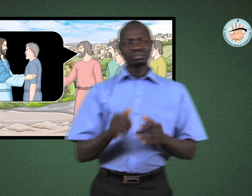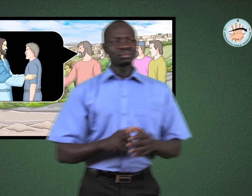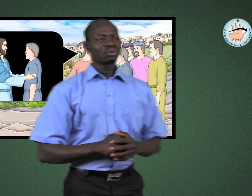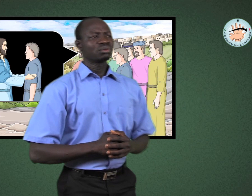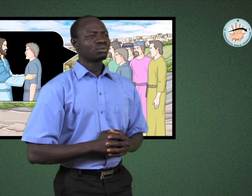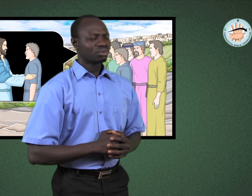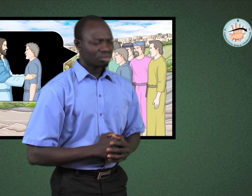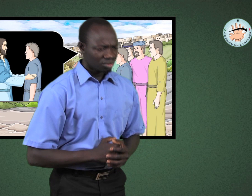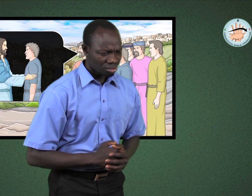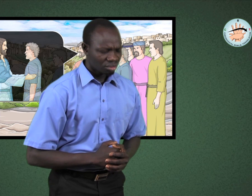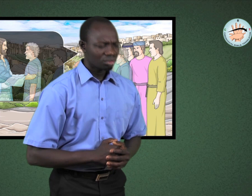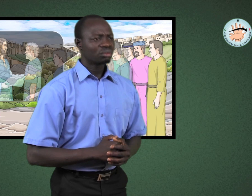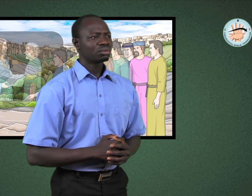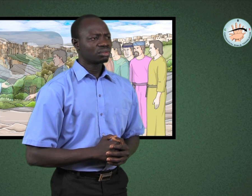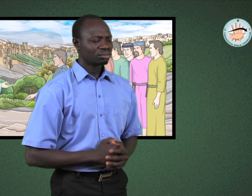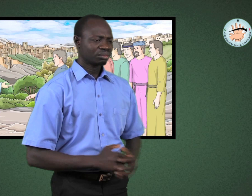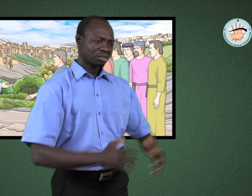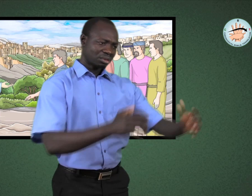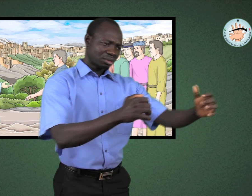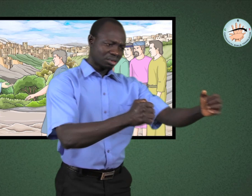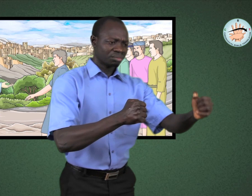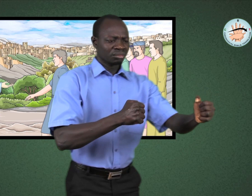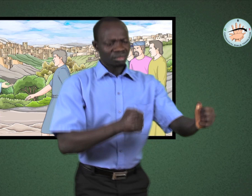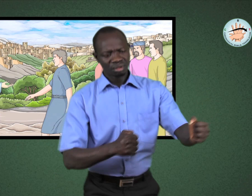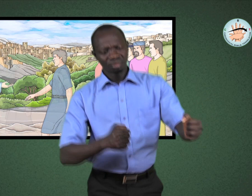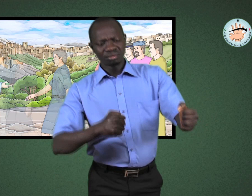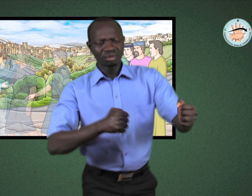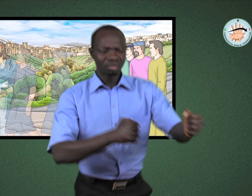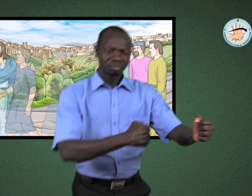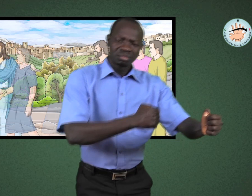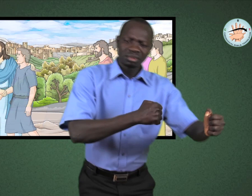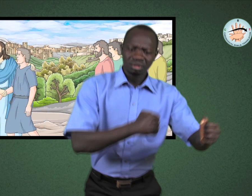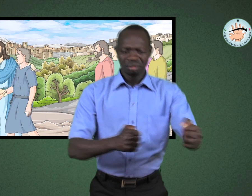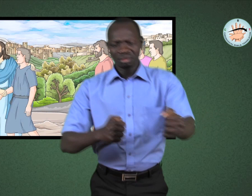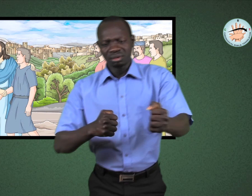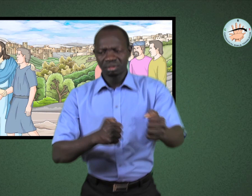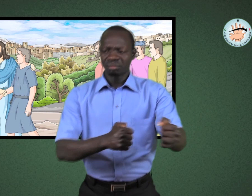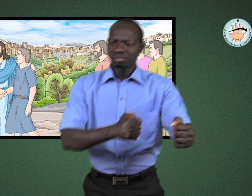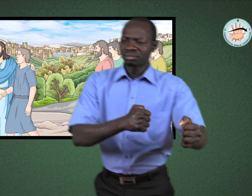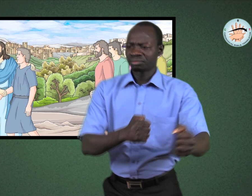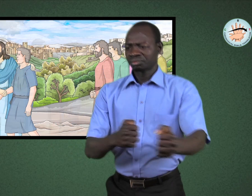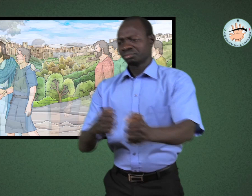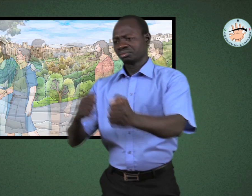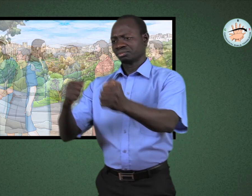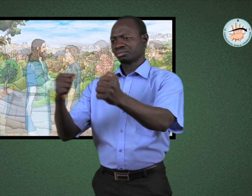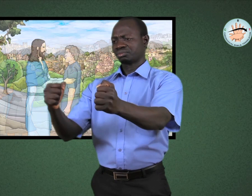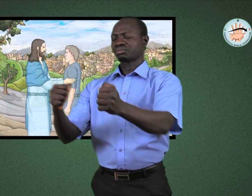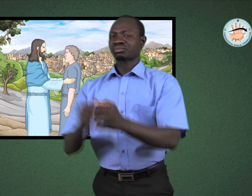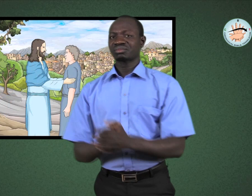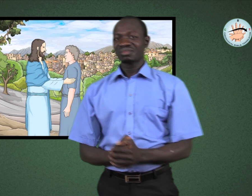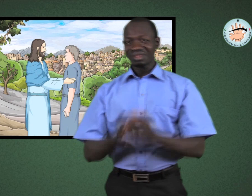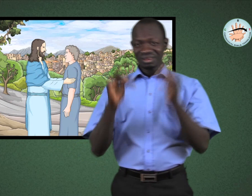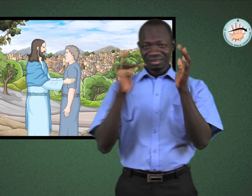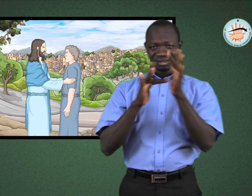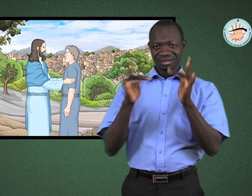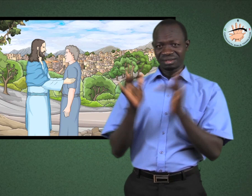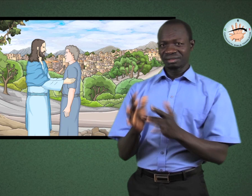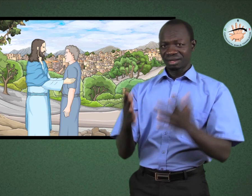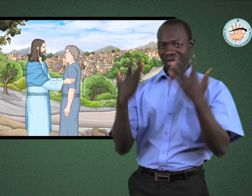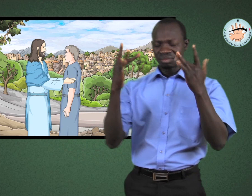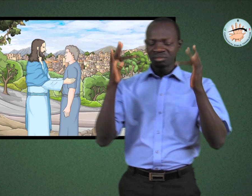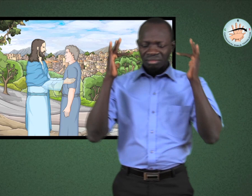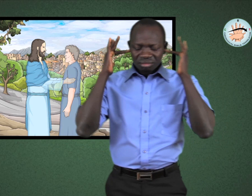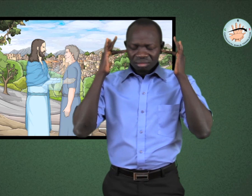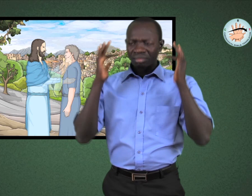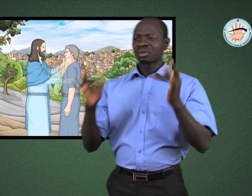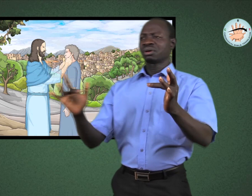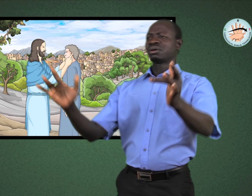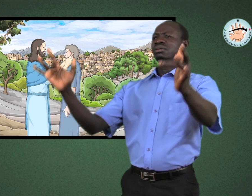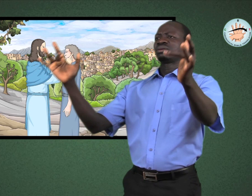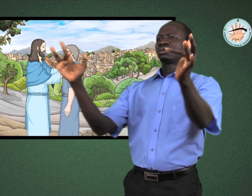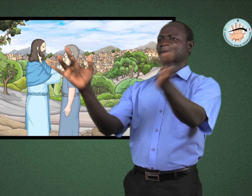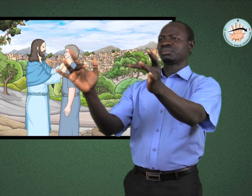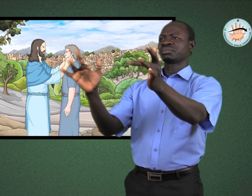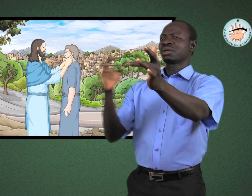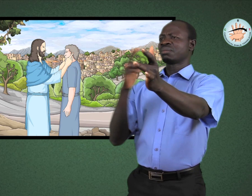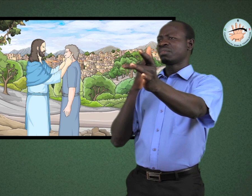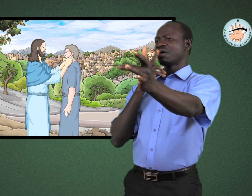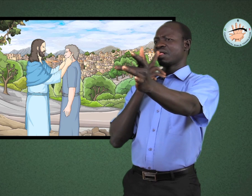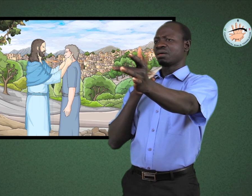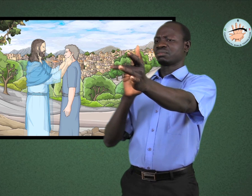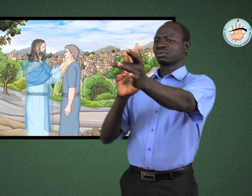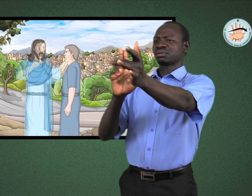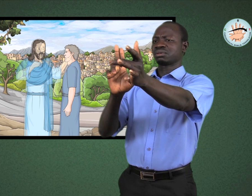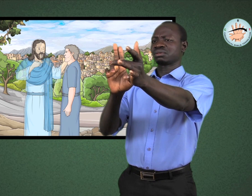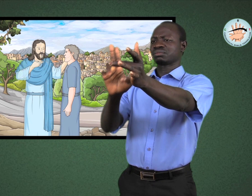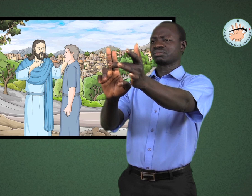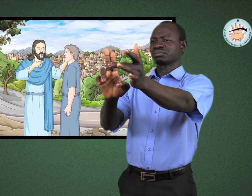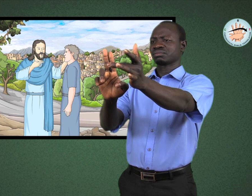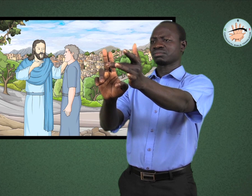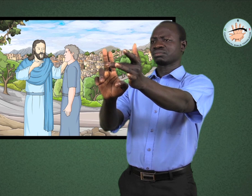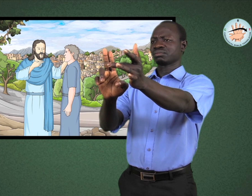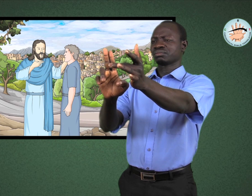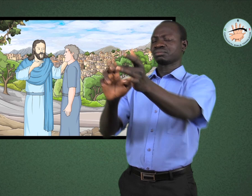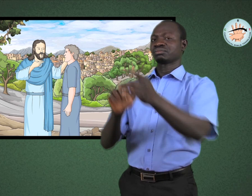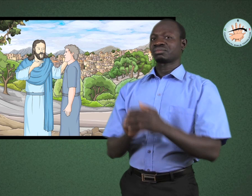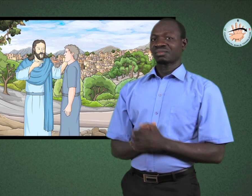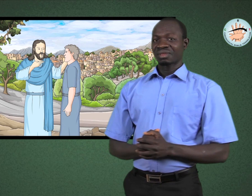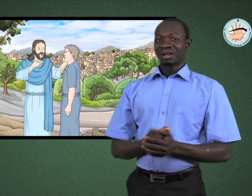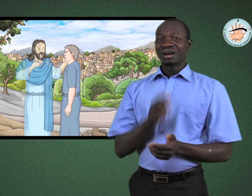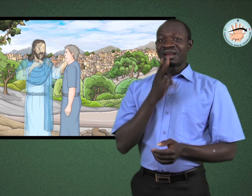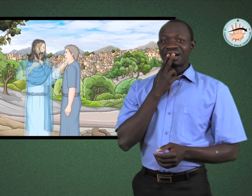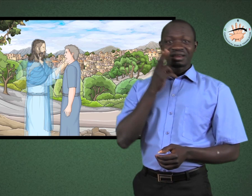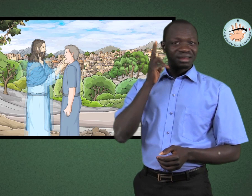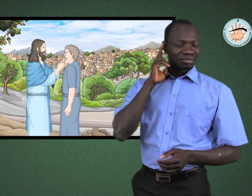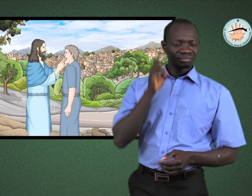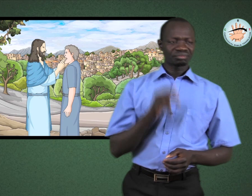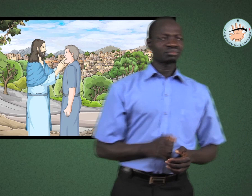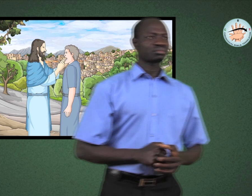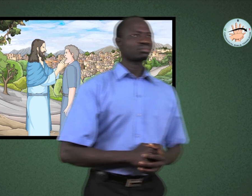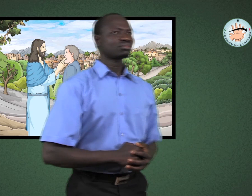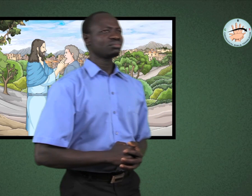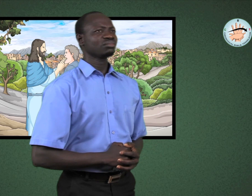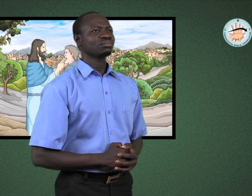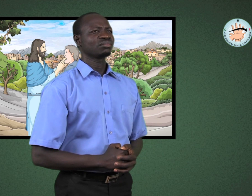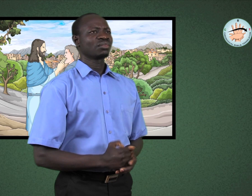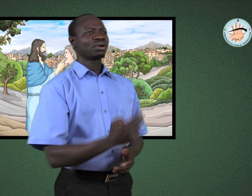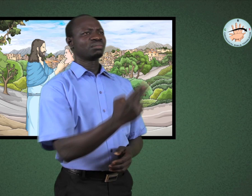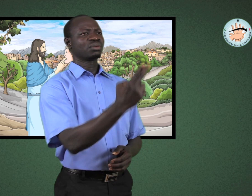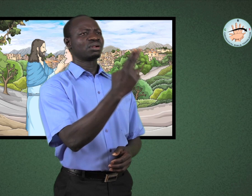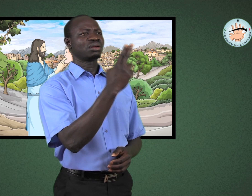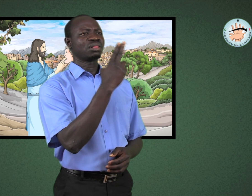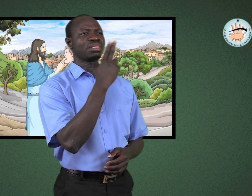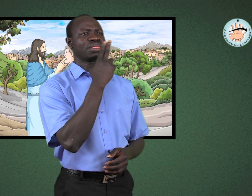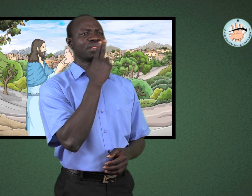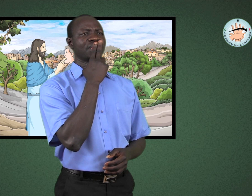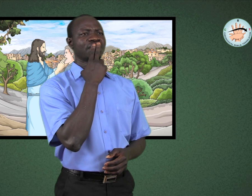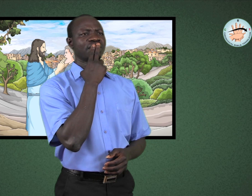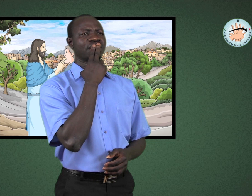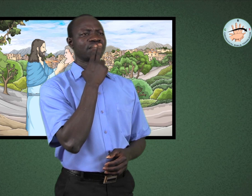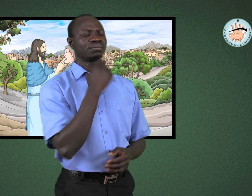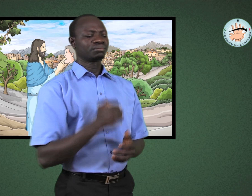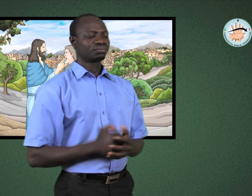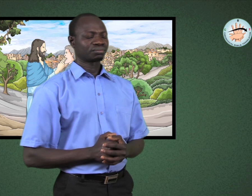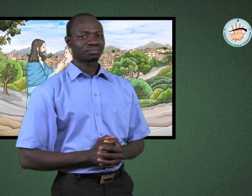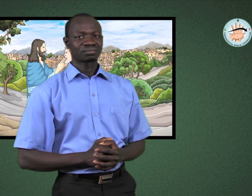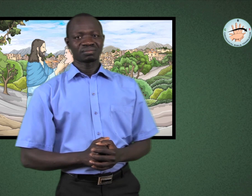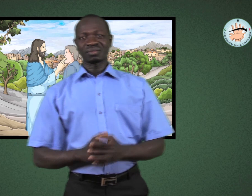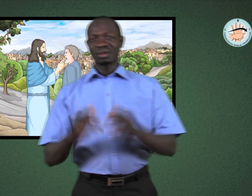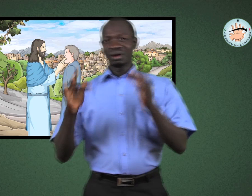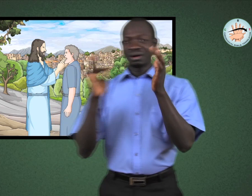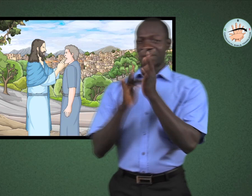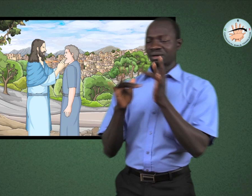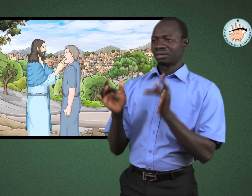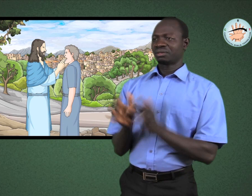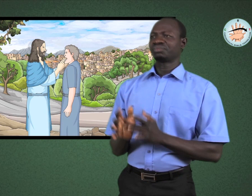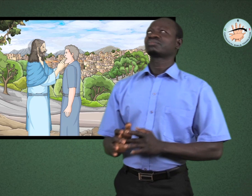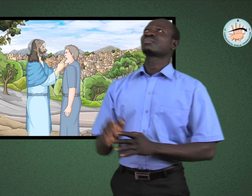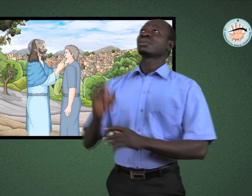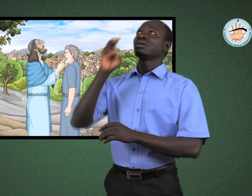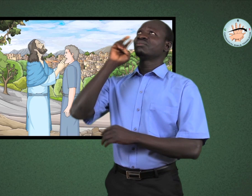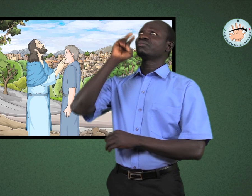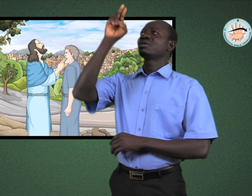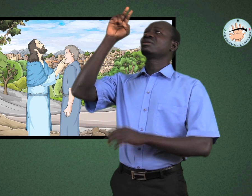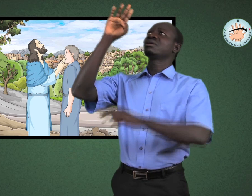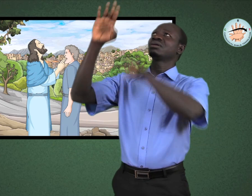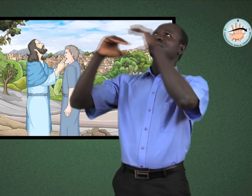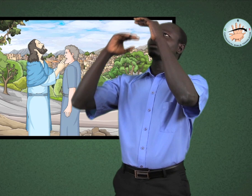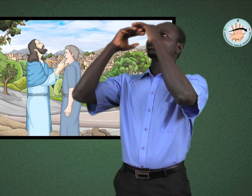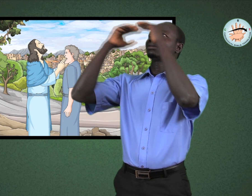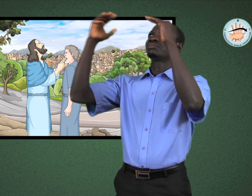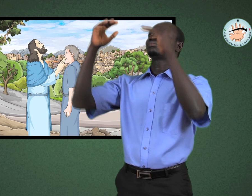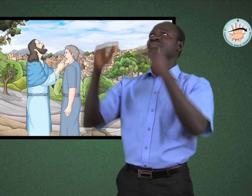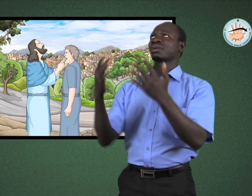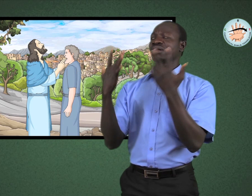So Jesus took him aside privately, away from the crowd, and put His fingers into the man’s ears. Then He spit and touched the man’s tongue.